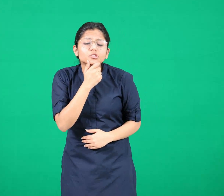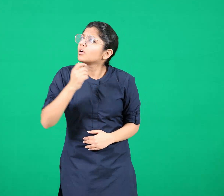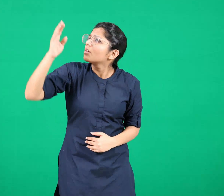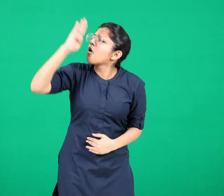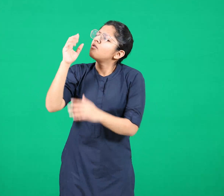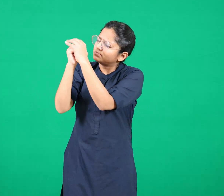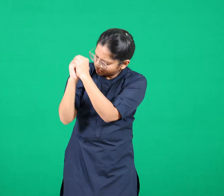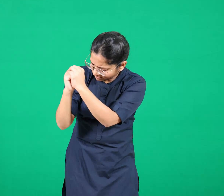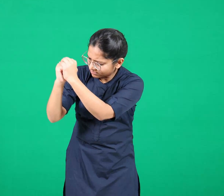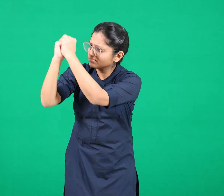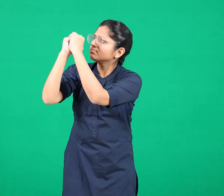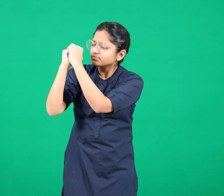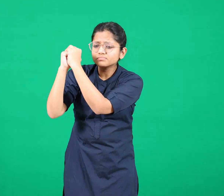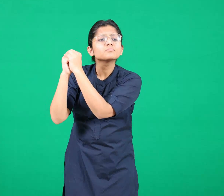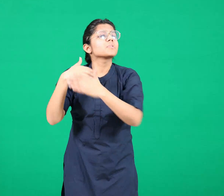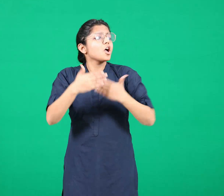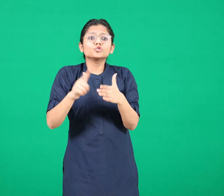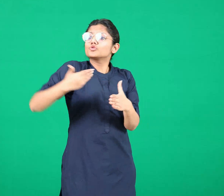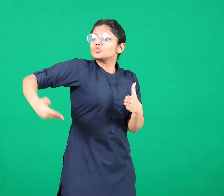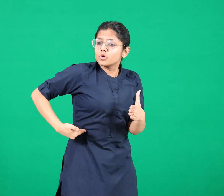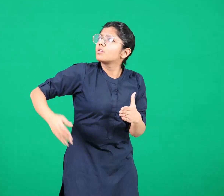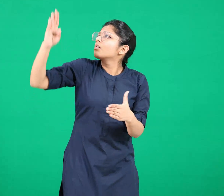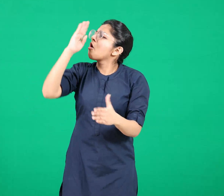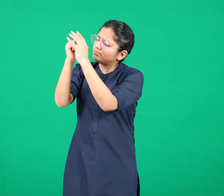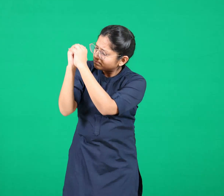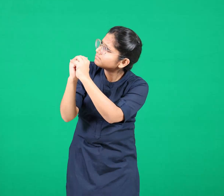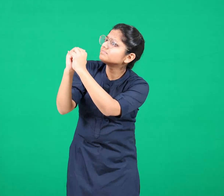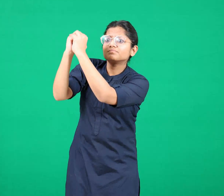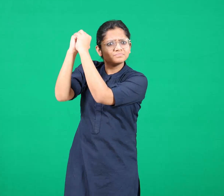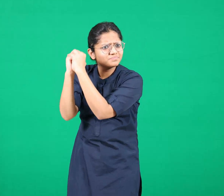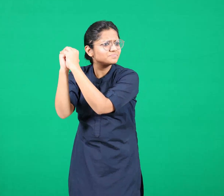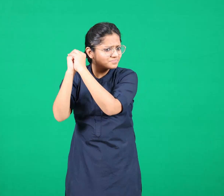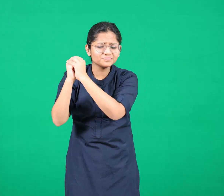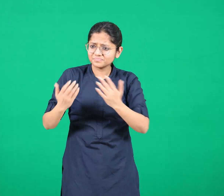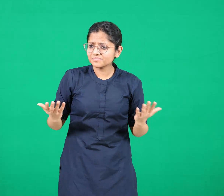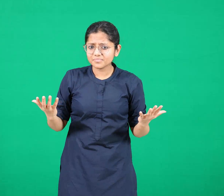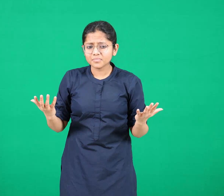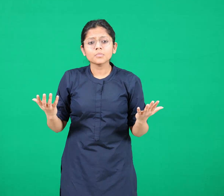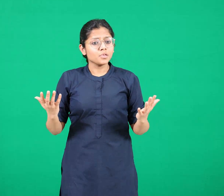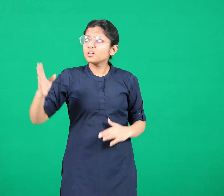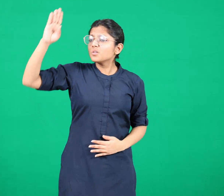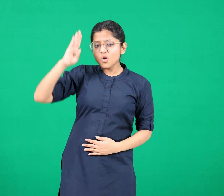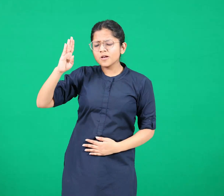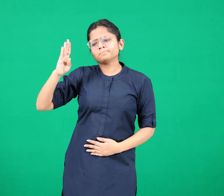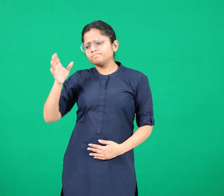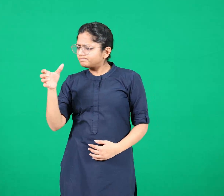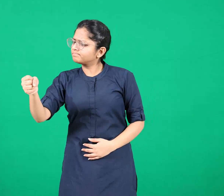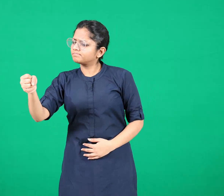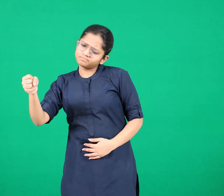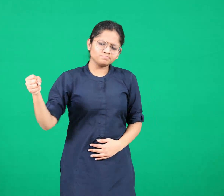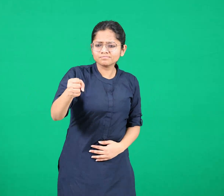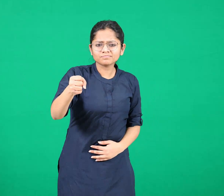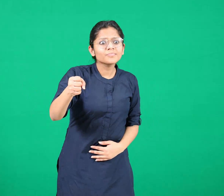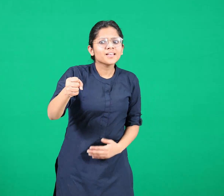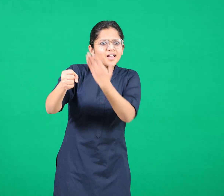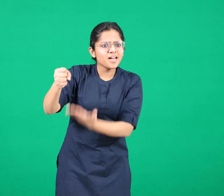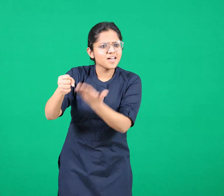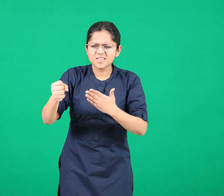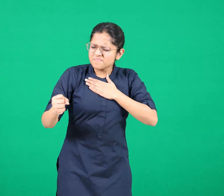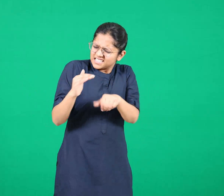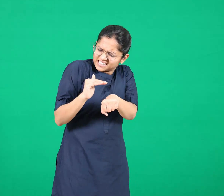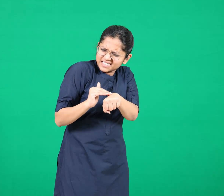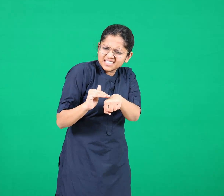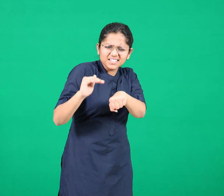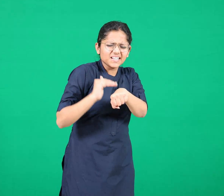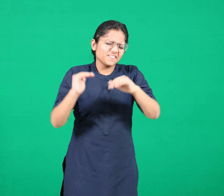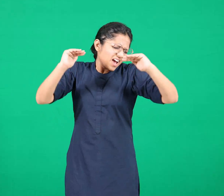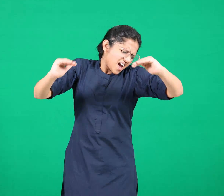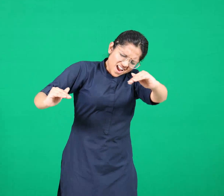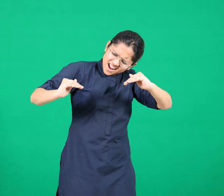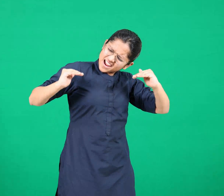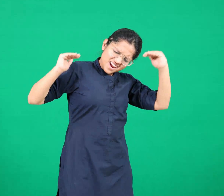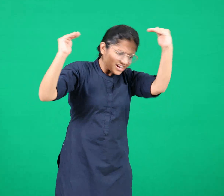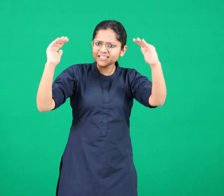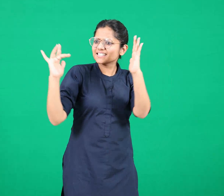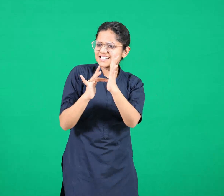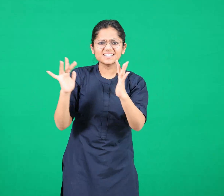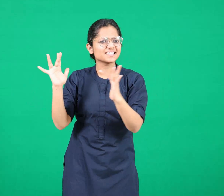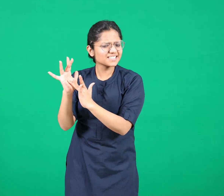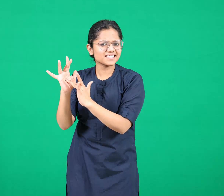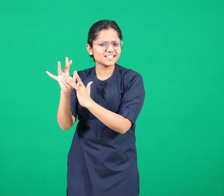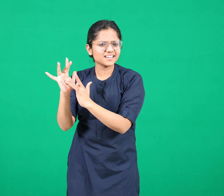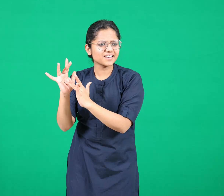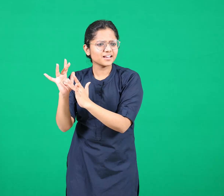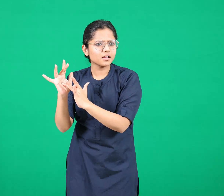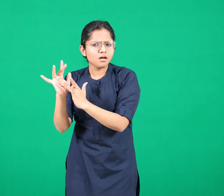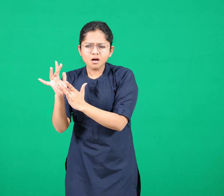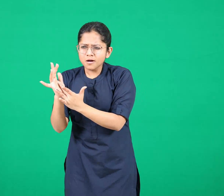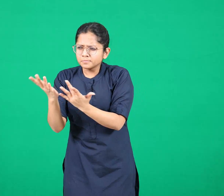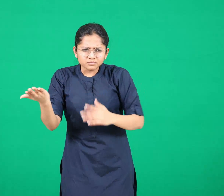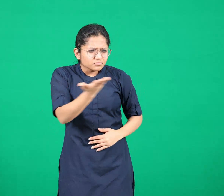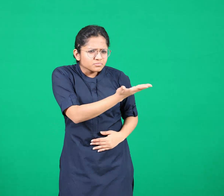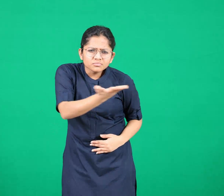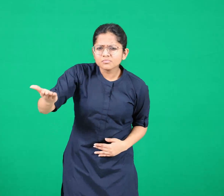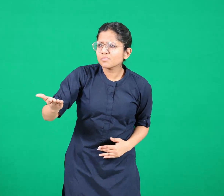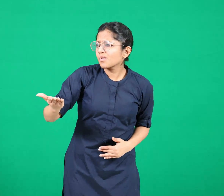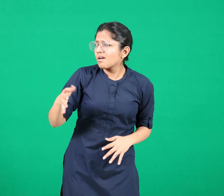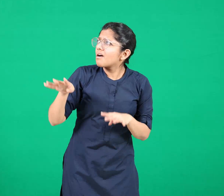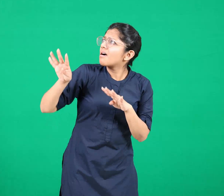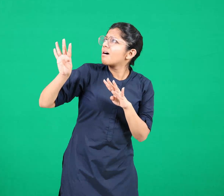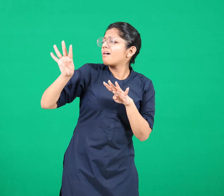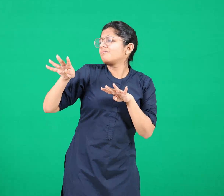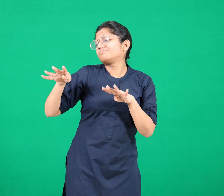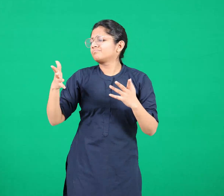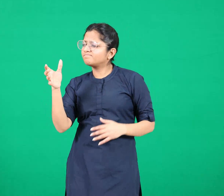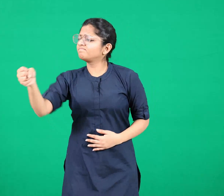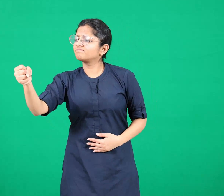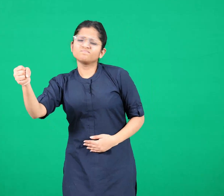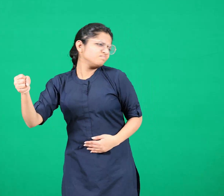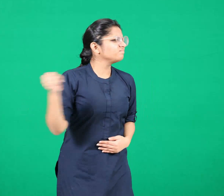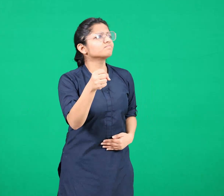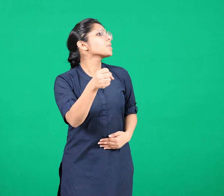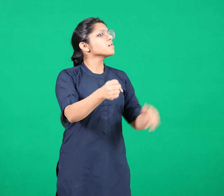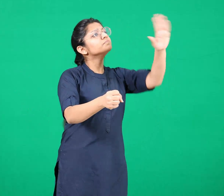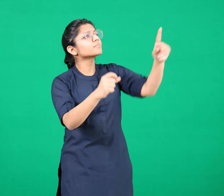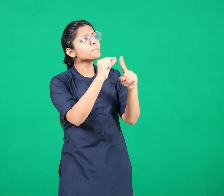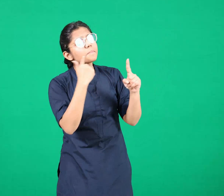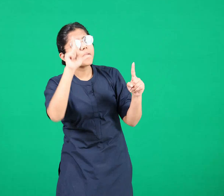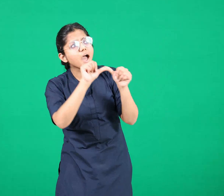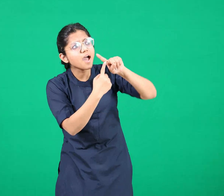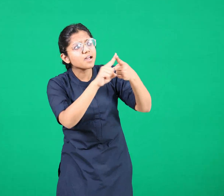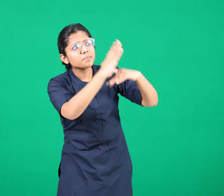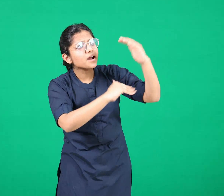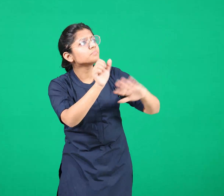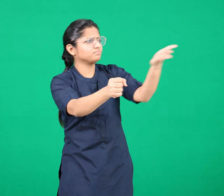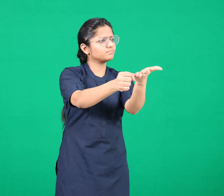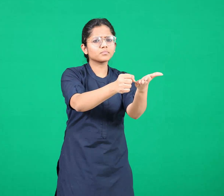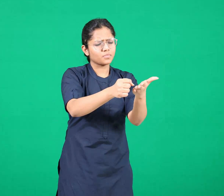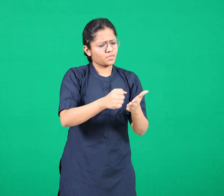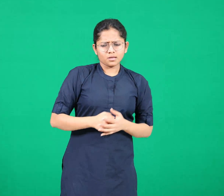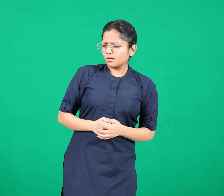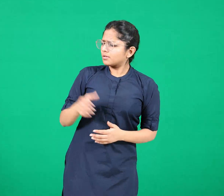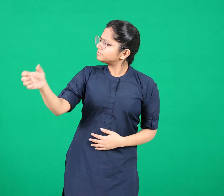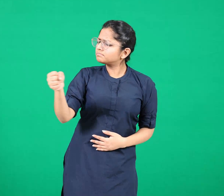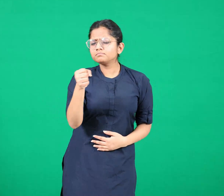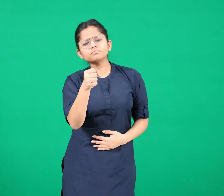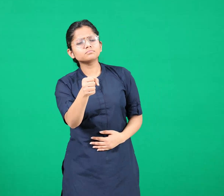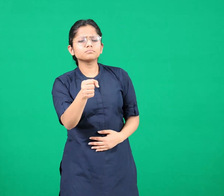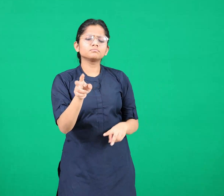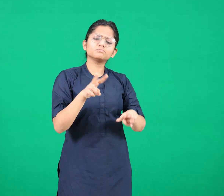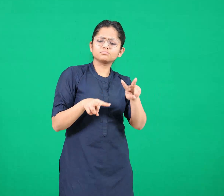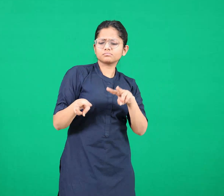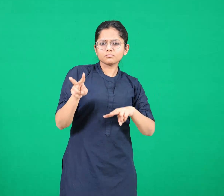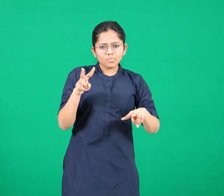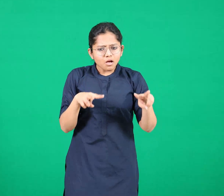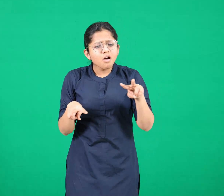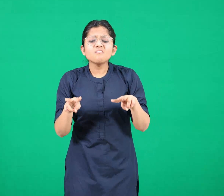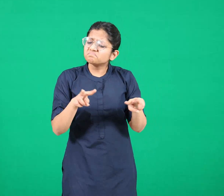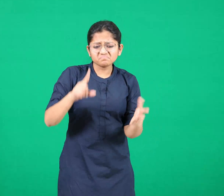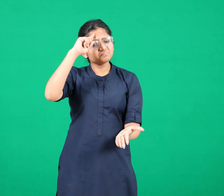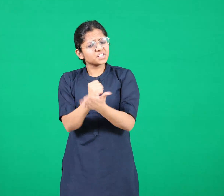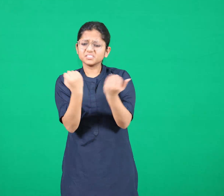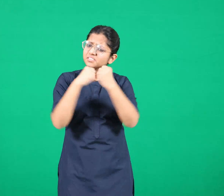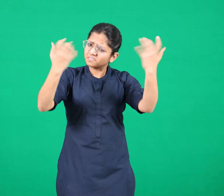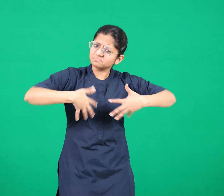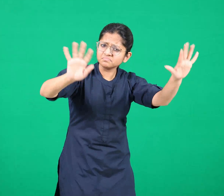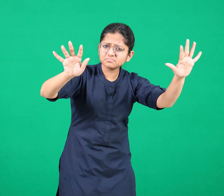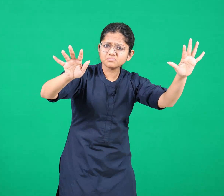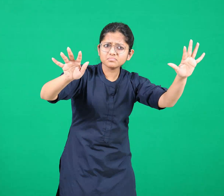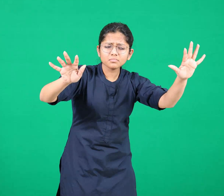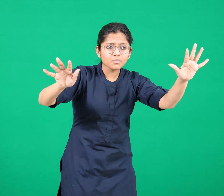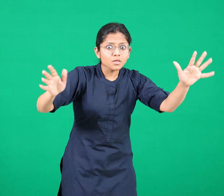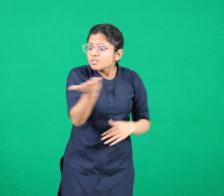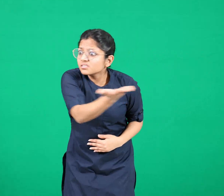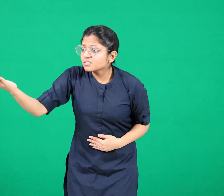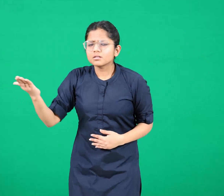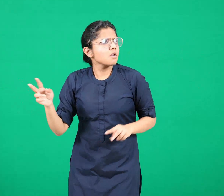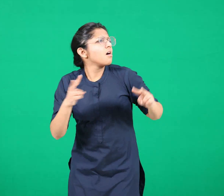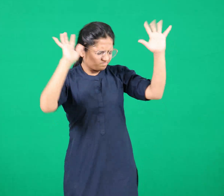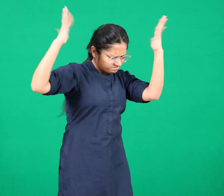You handed Him over and rejected Him before Pilate, even though he had decided to release Him.